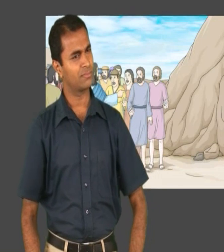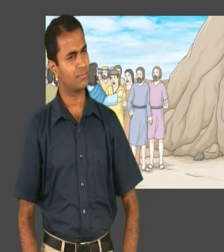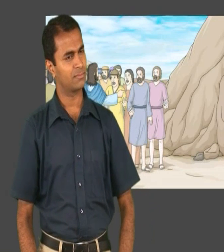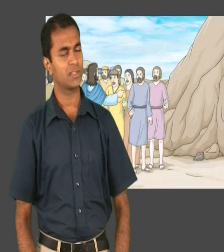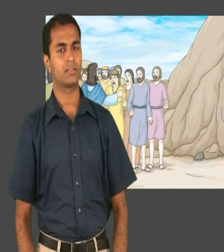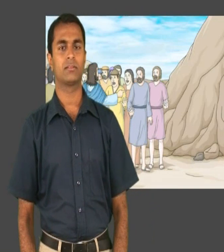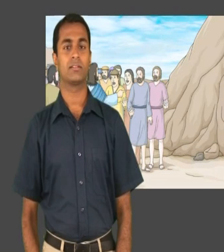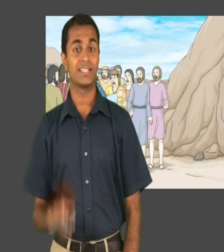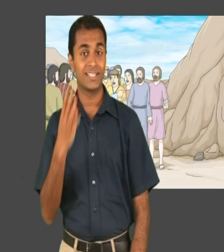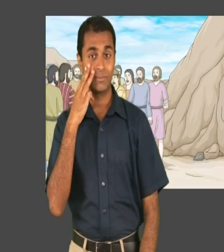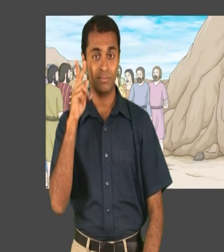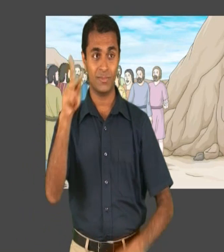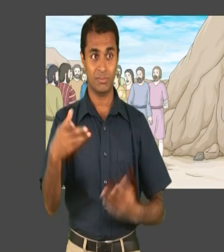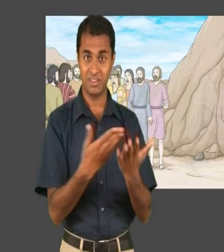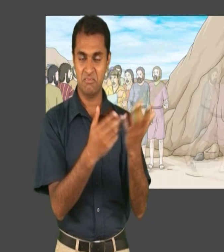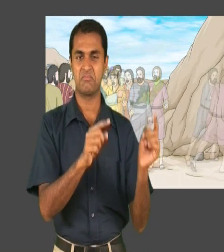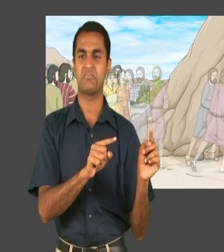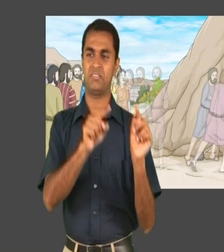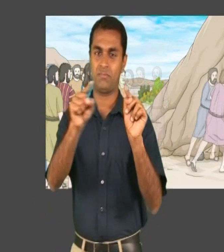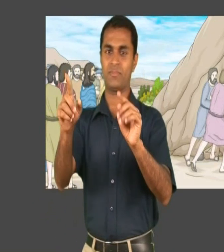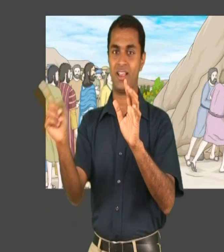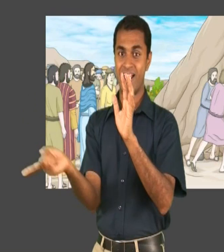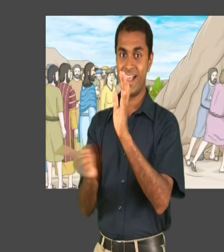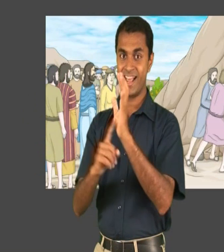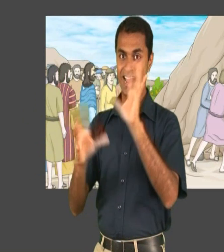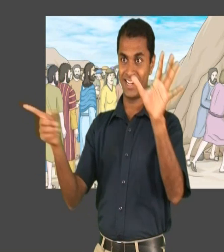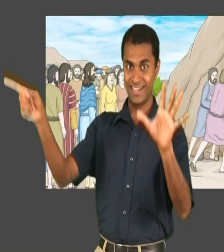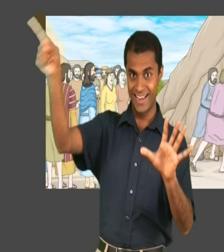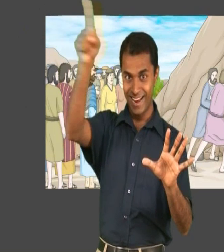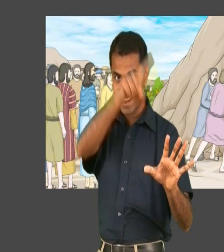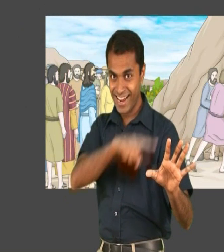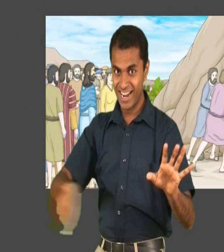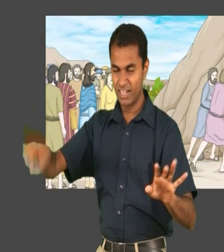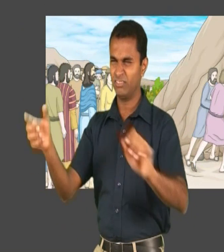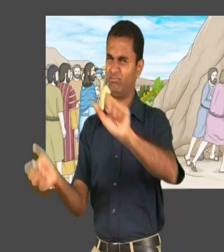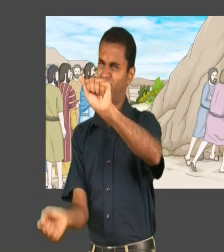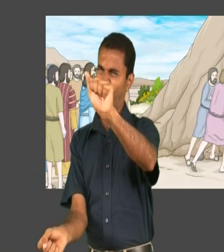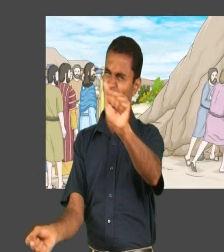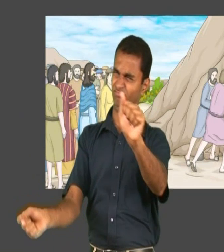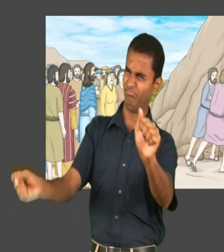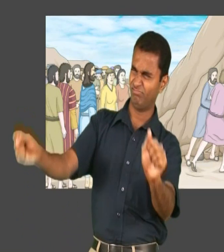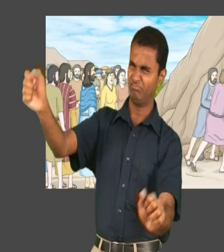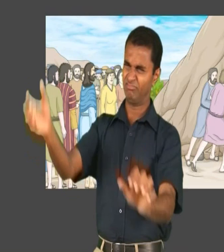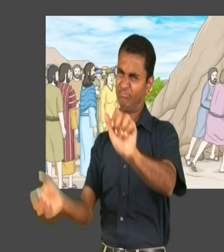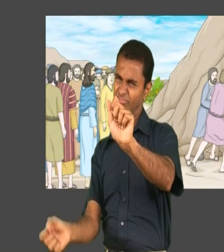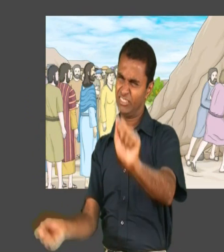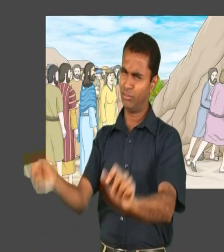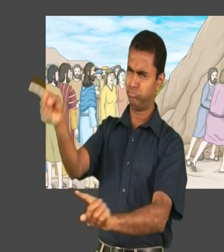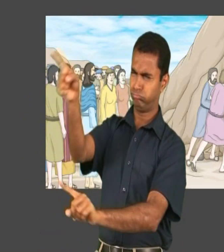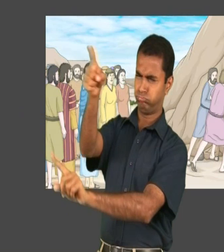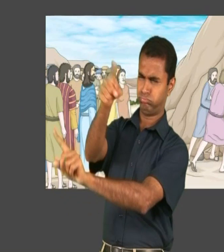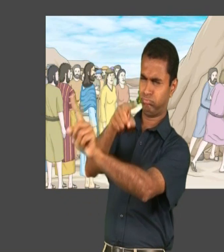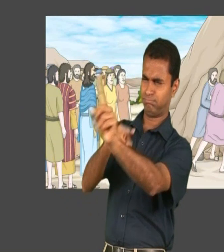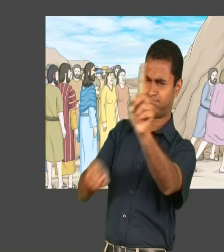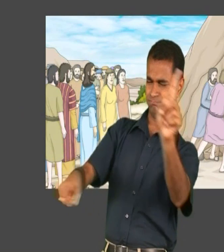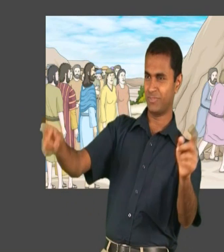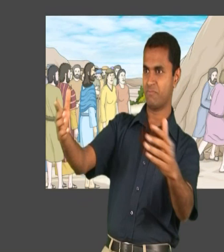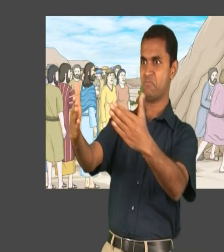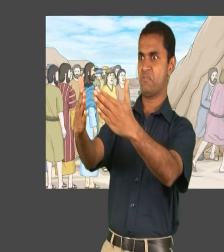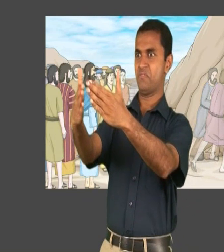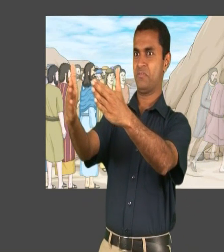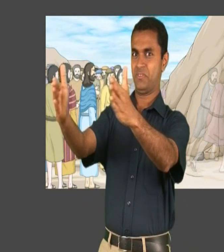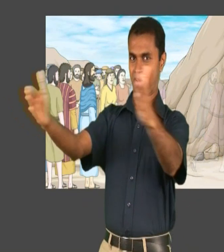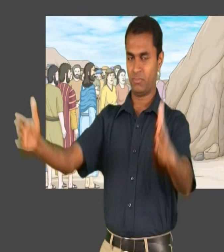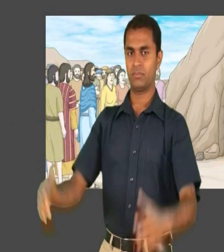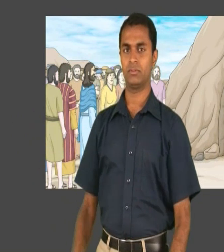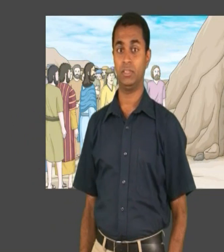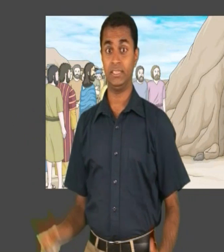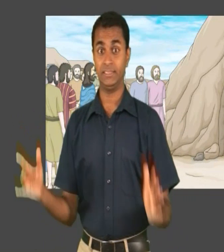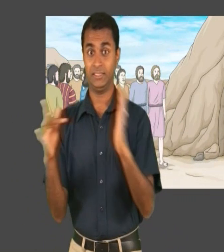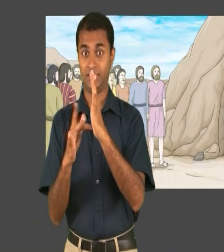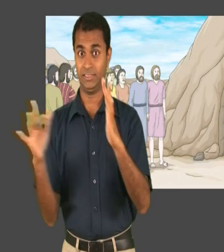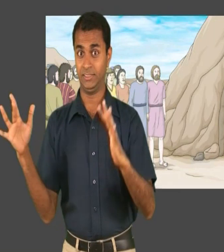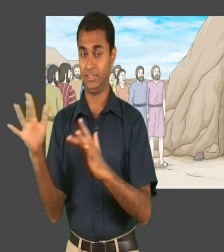So they took away the stone.